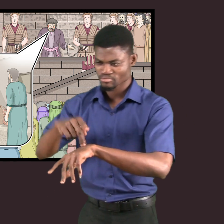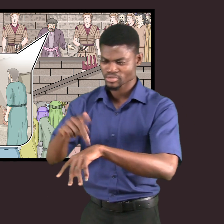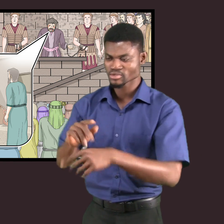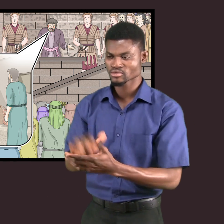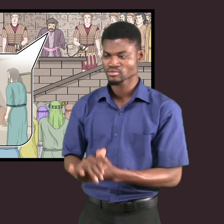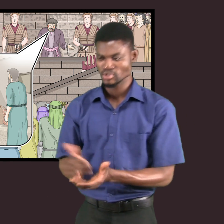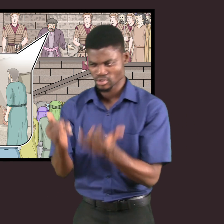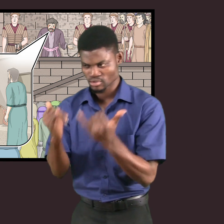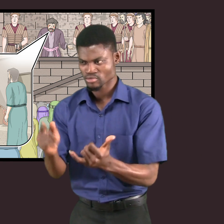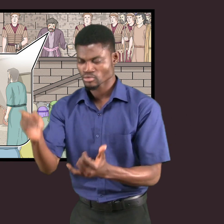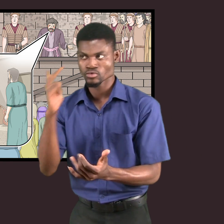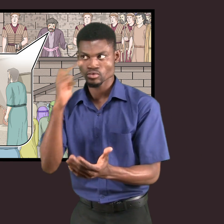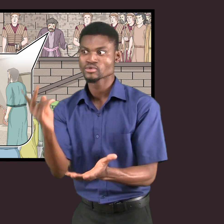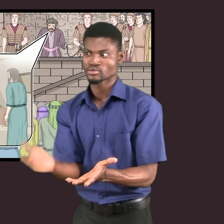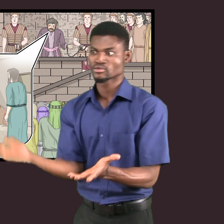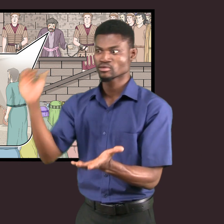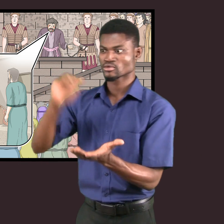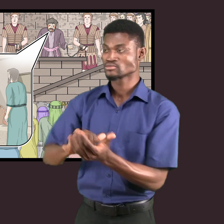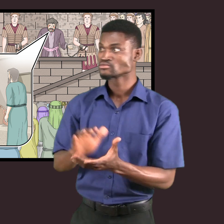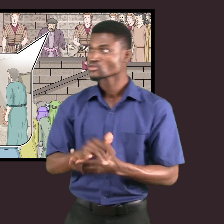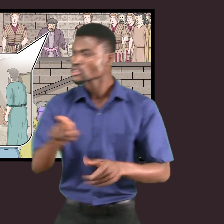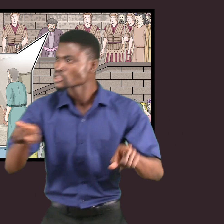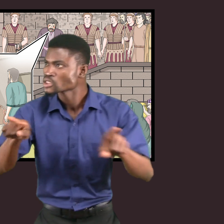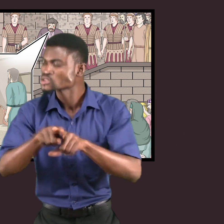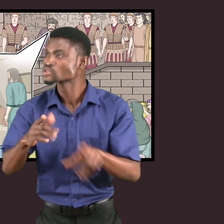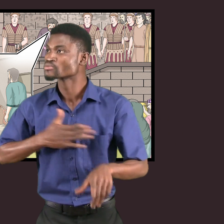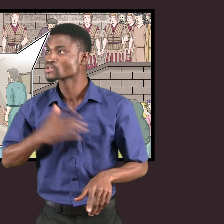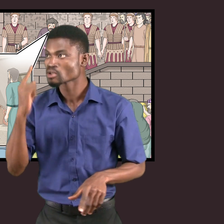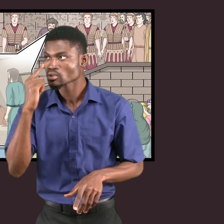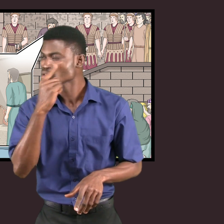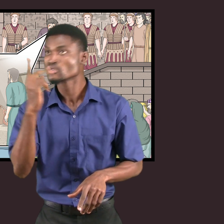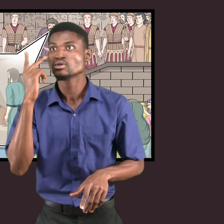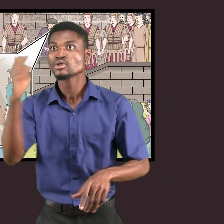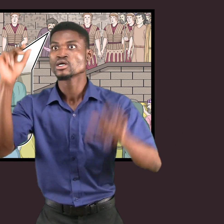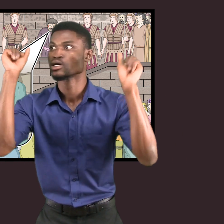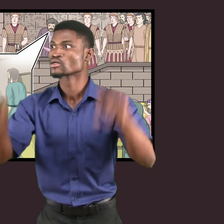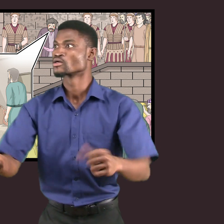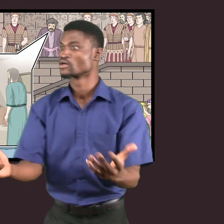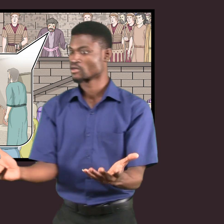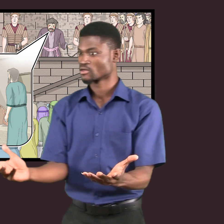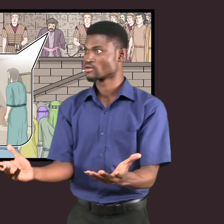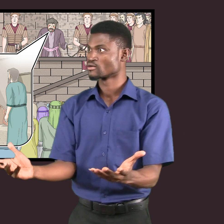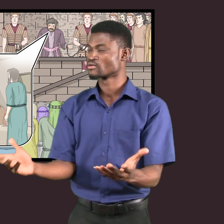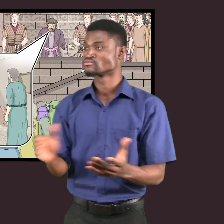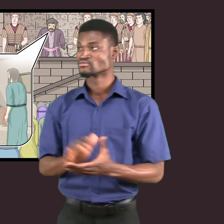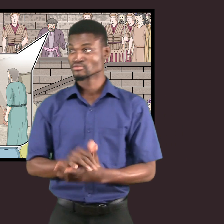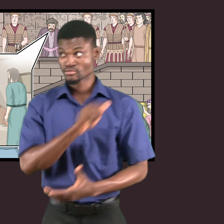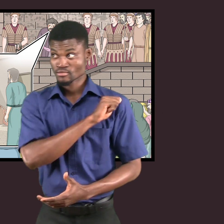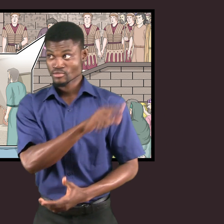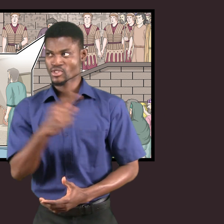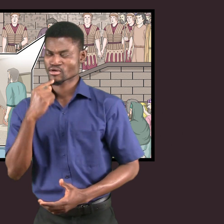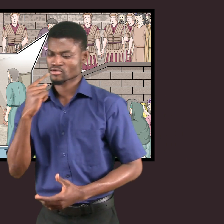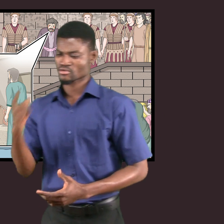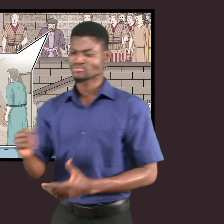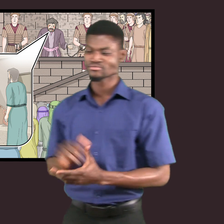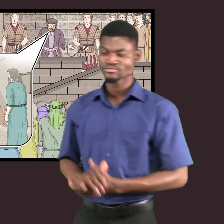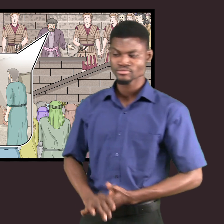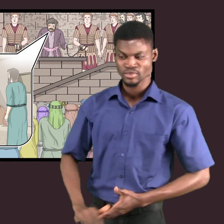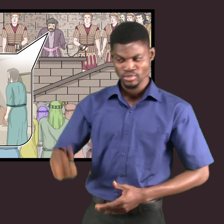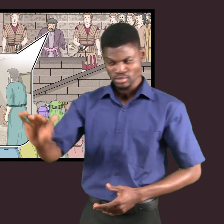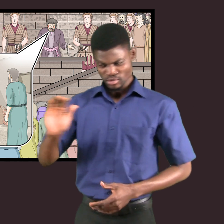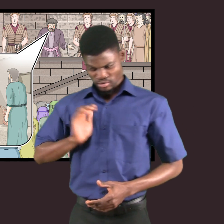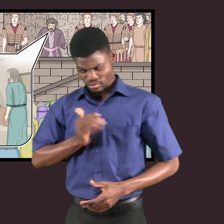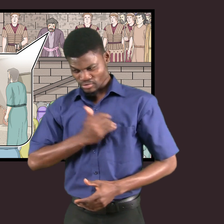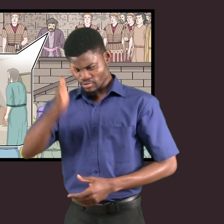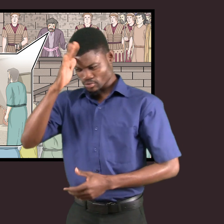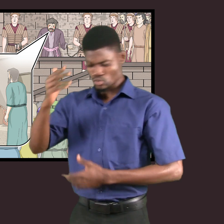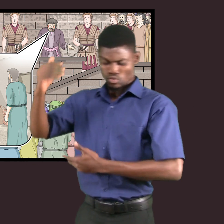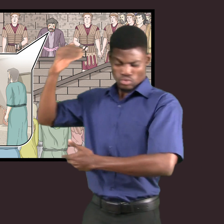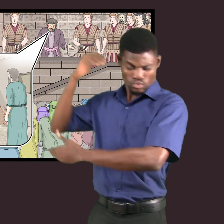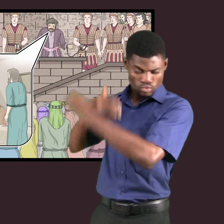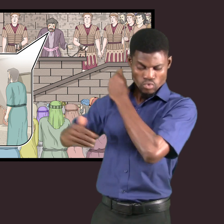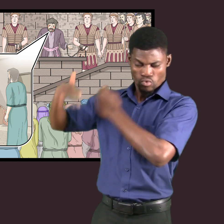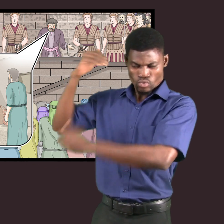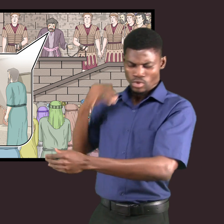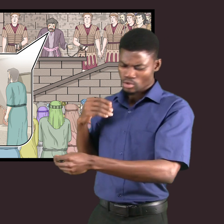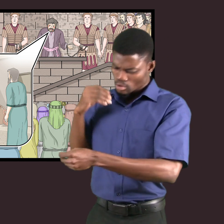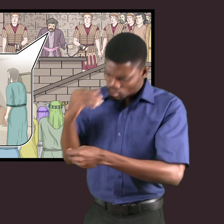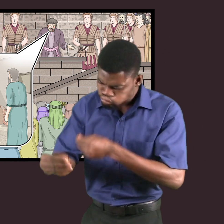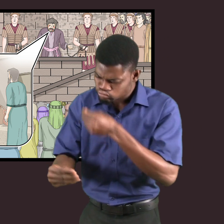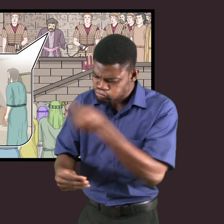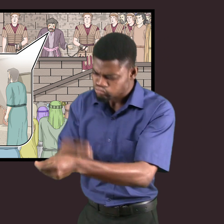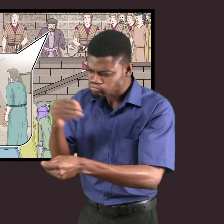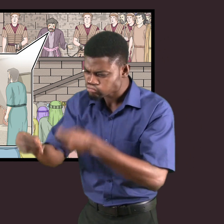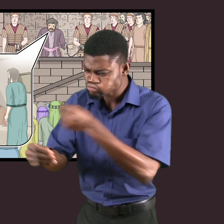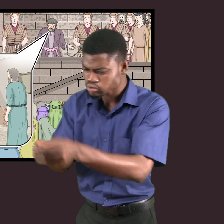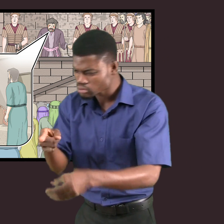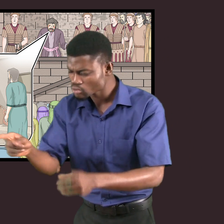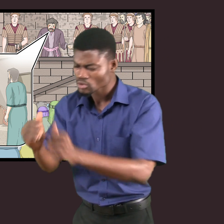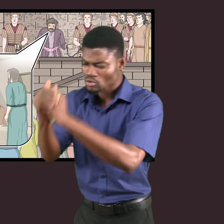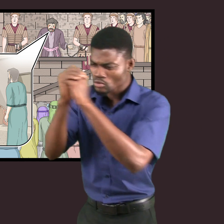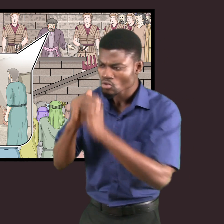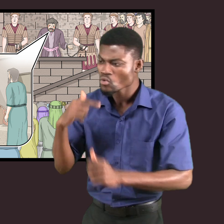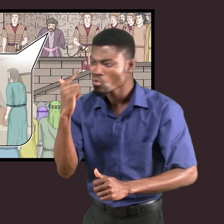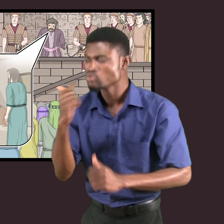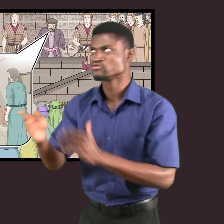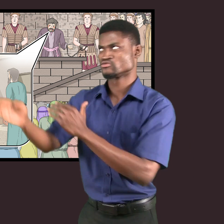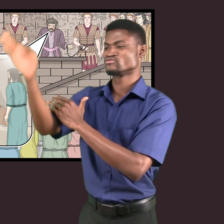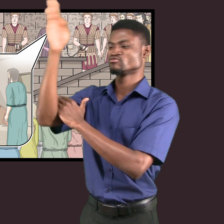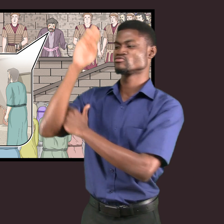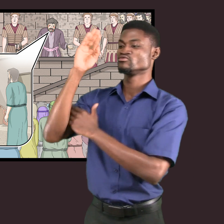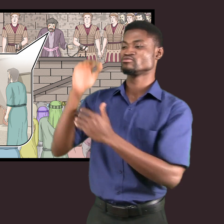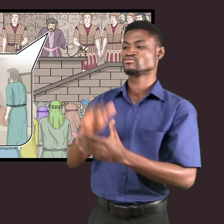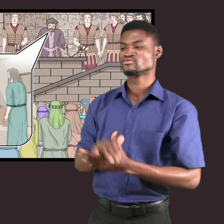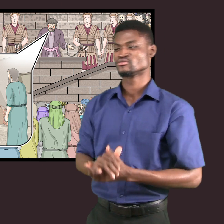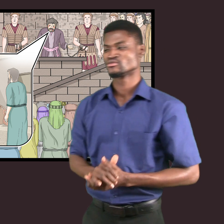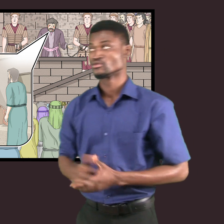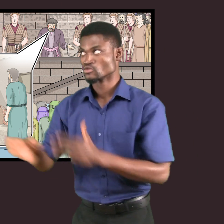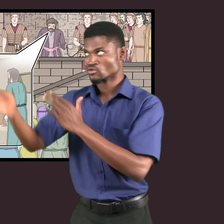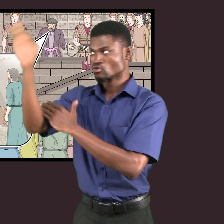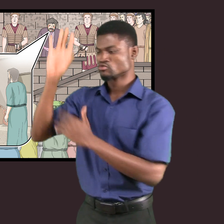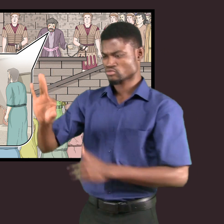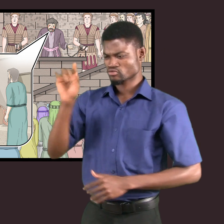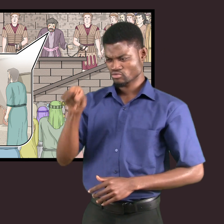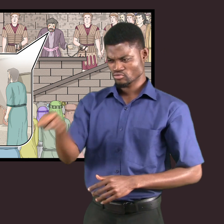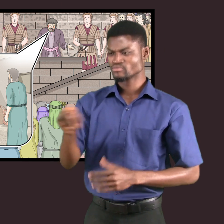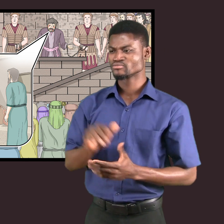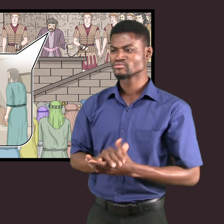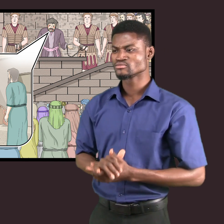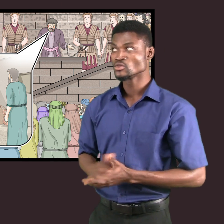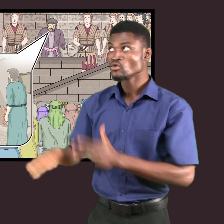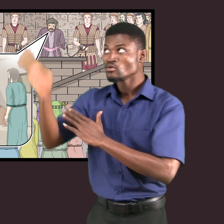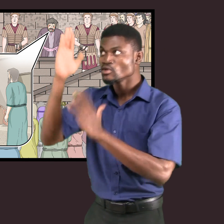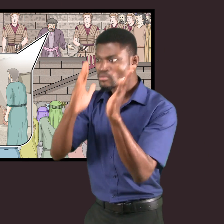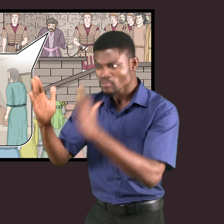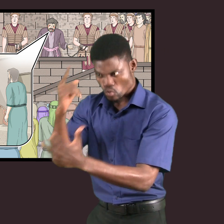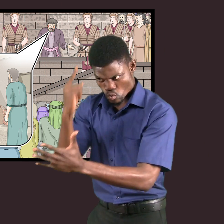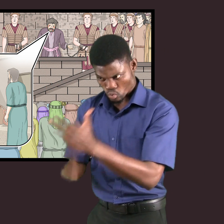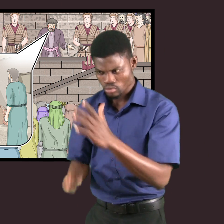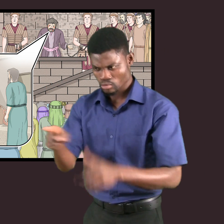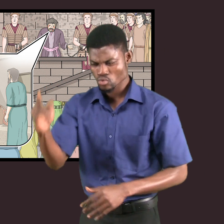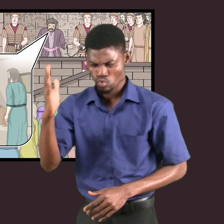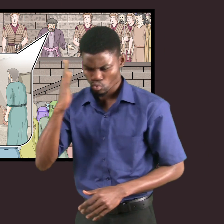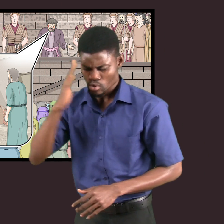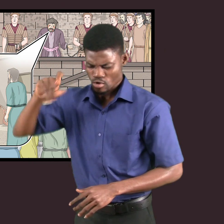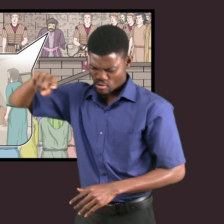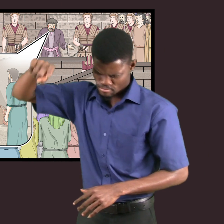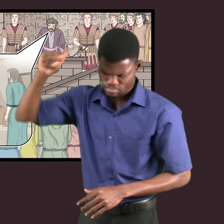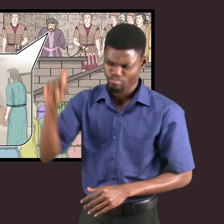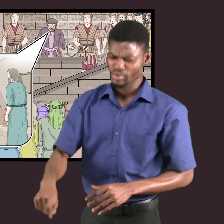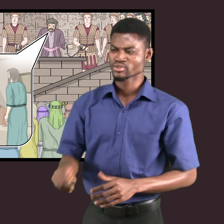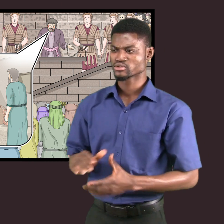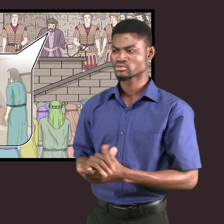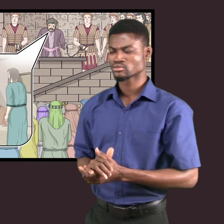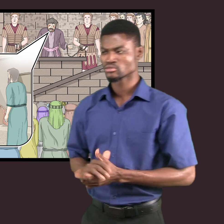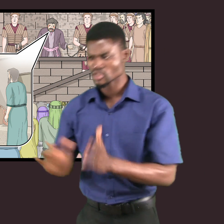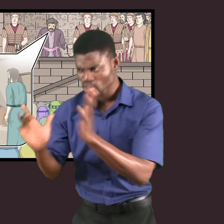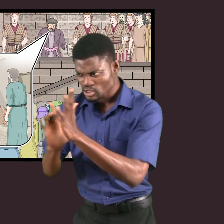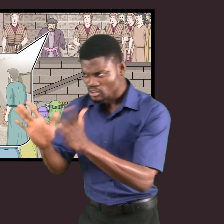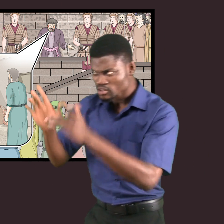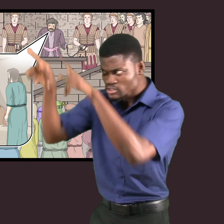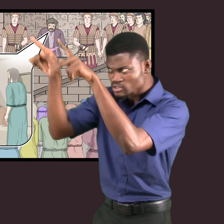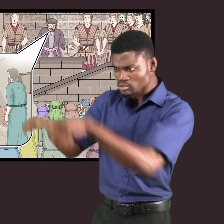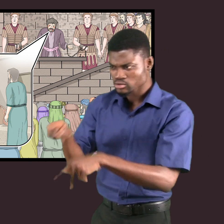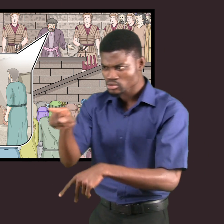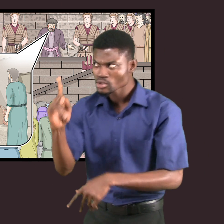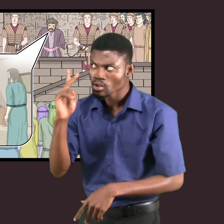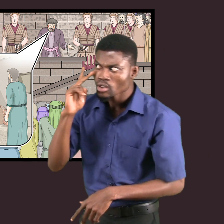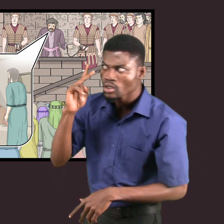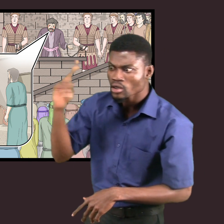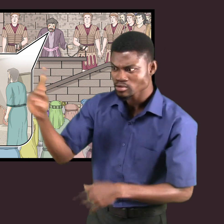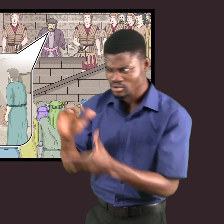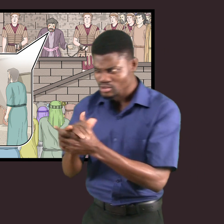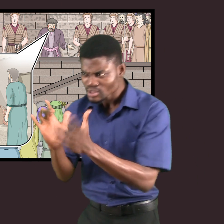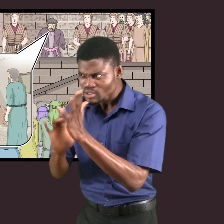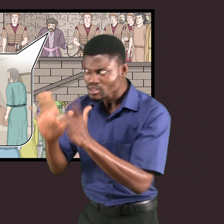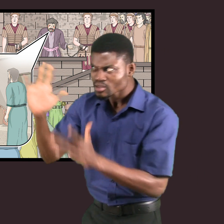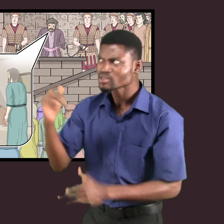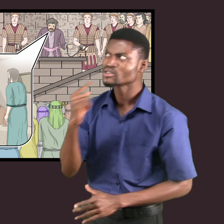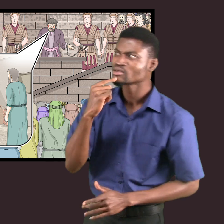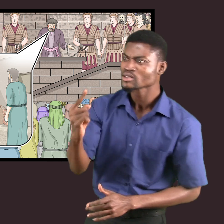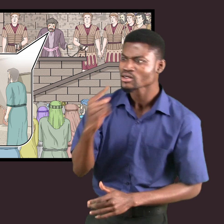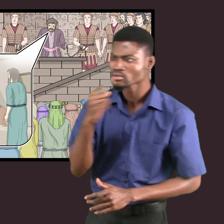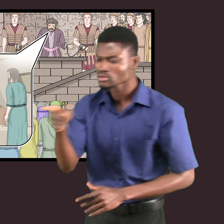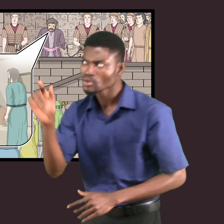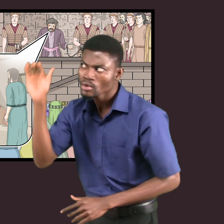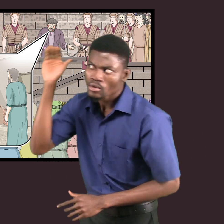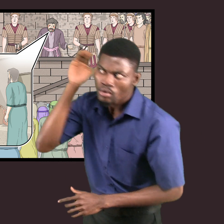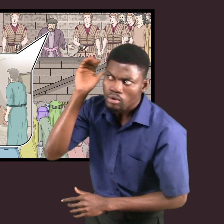Then he said, ‘The God of our fathers has appointed you to know His will, and to see the Righteous One, and to hear His voice.